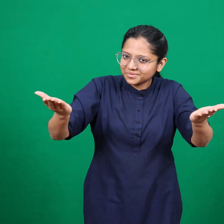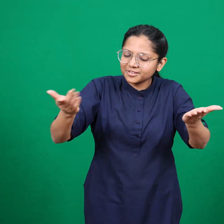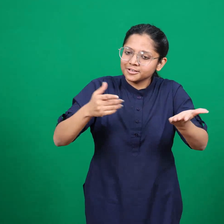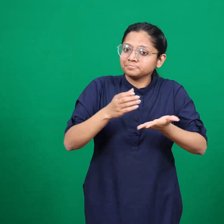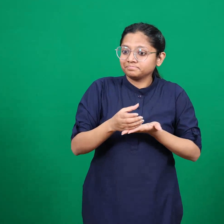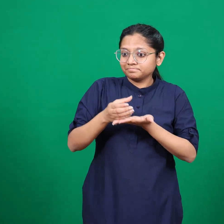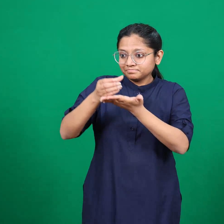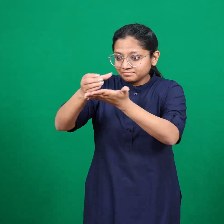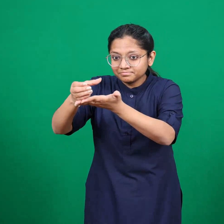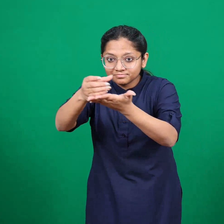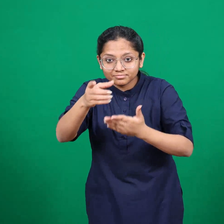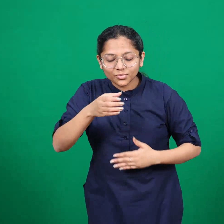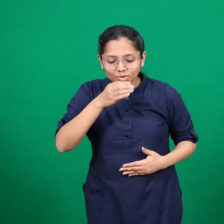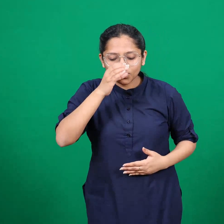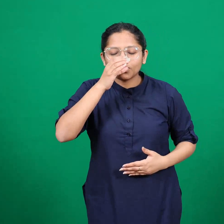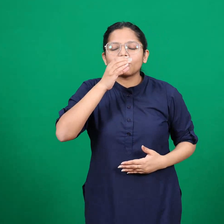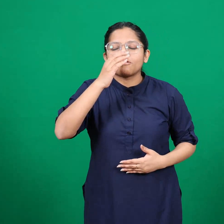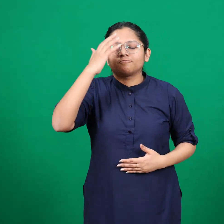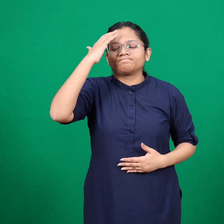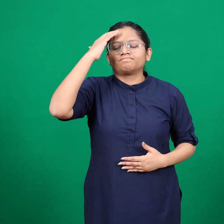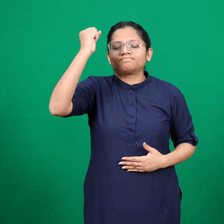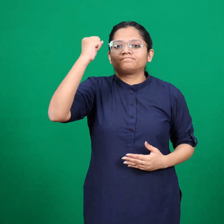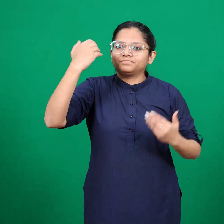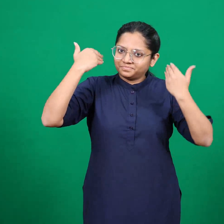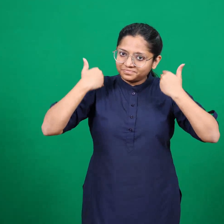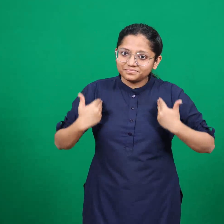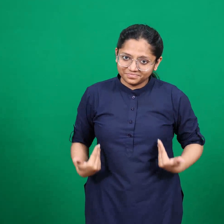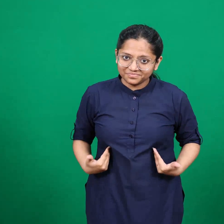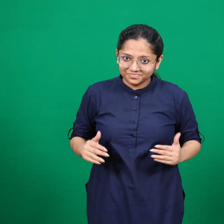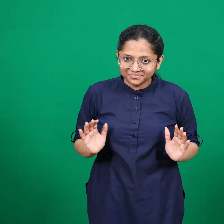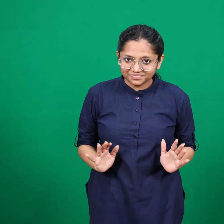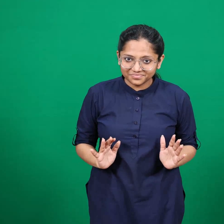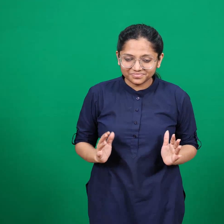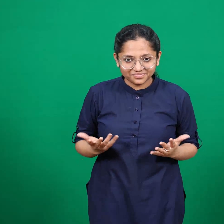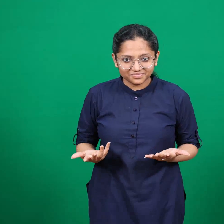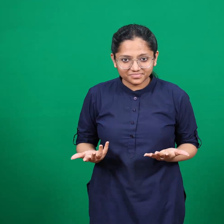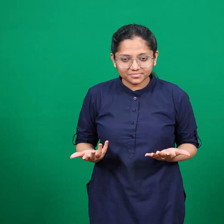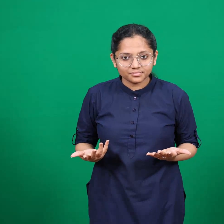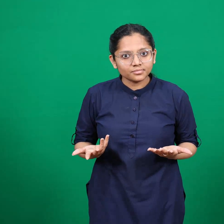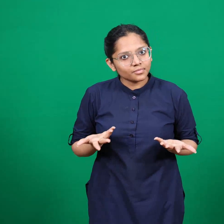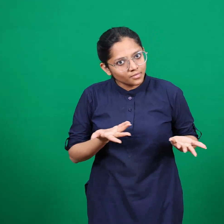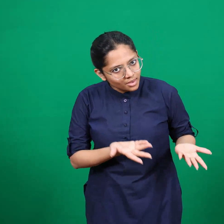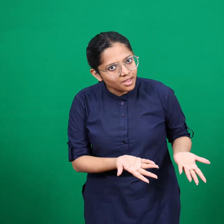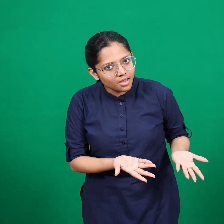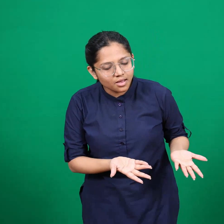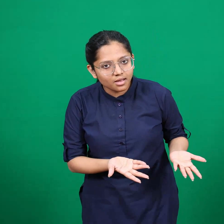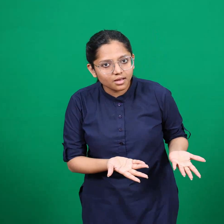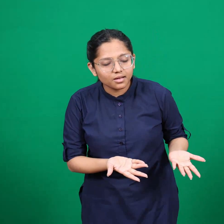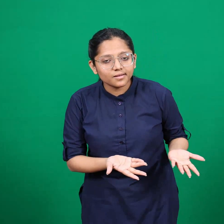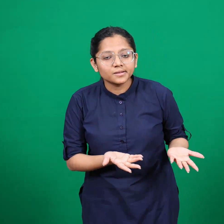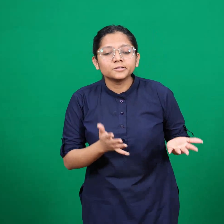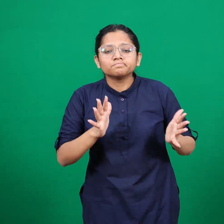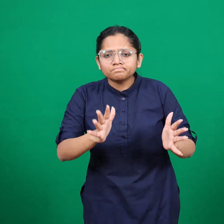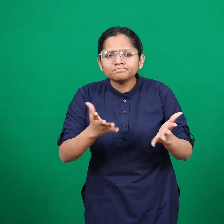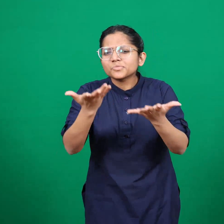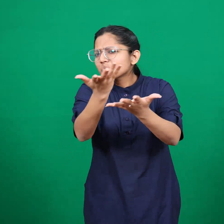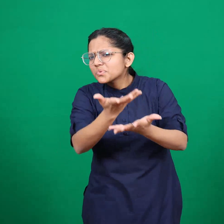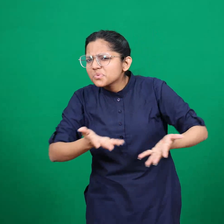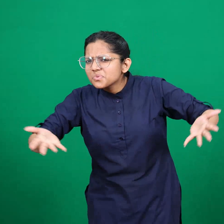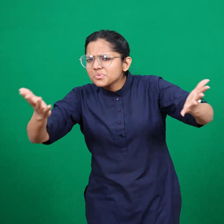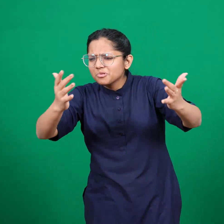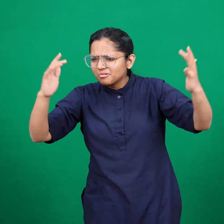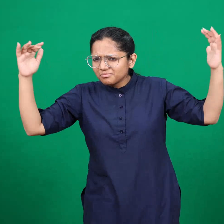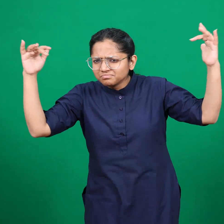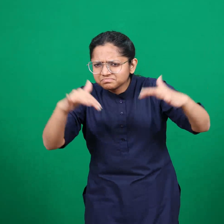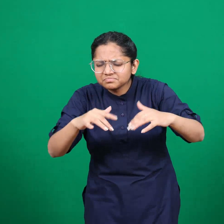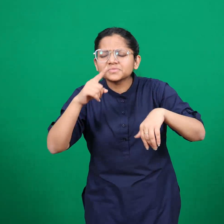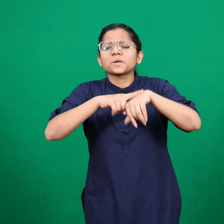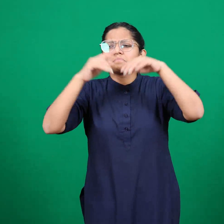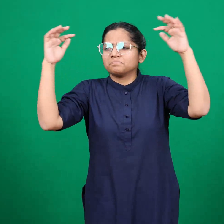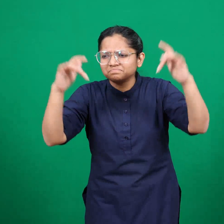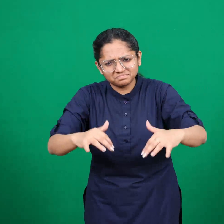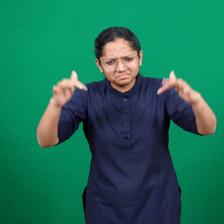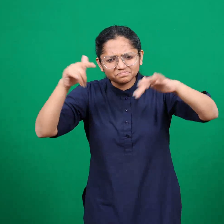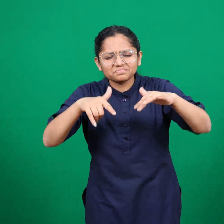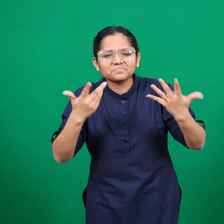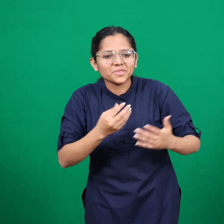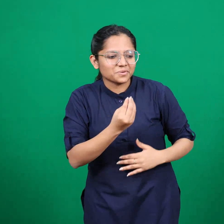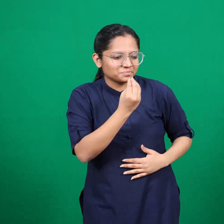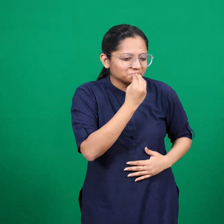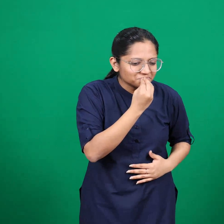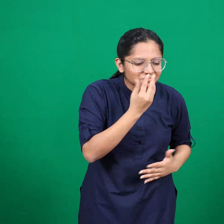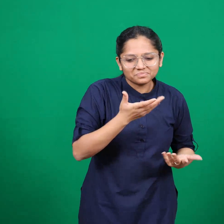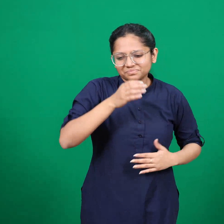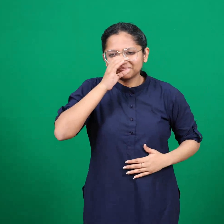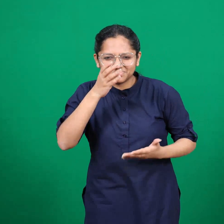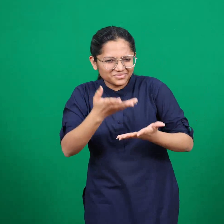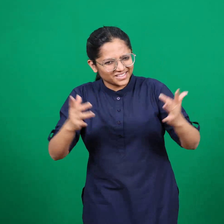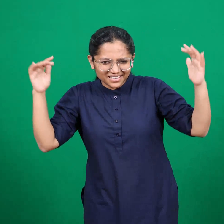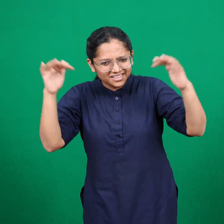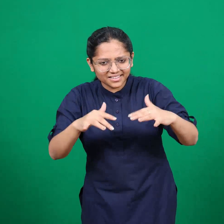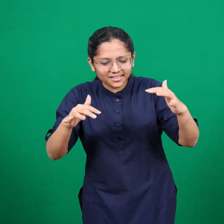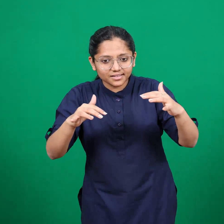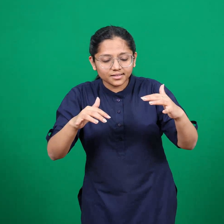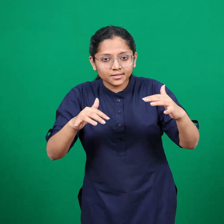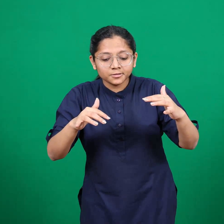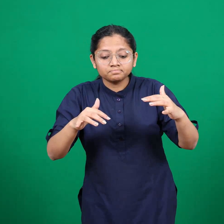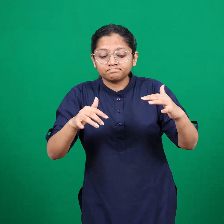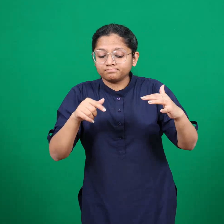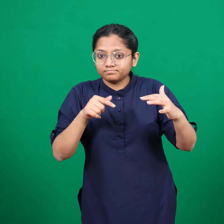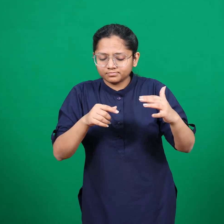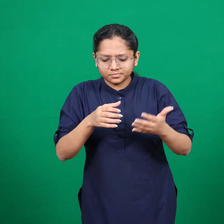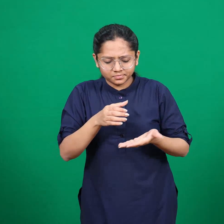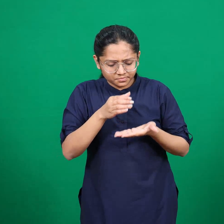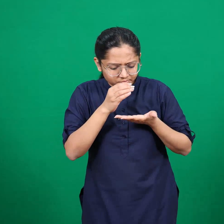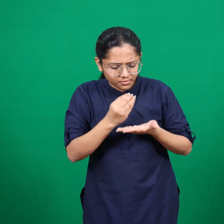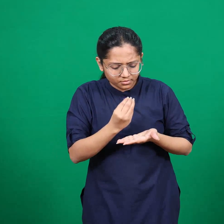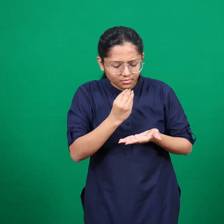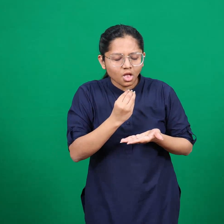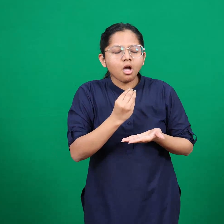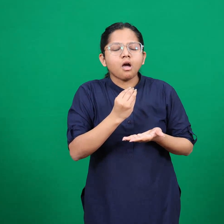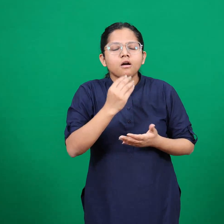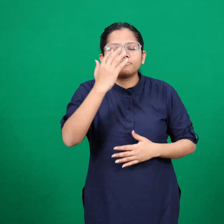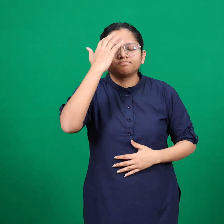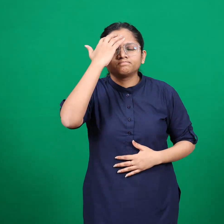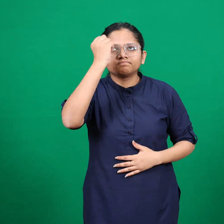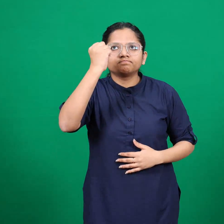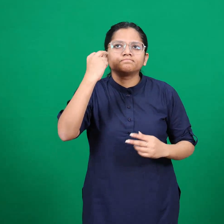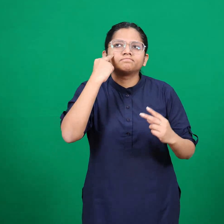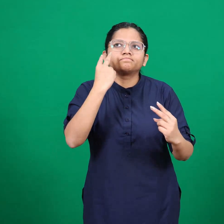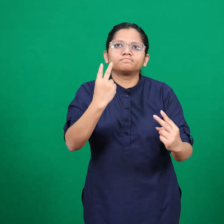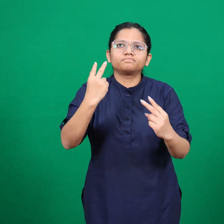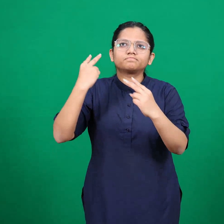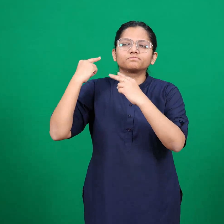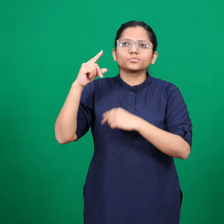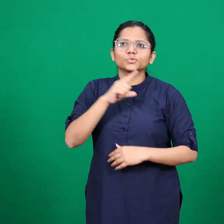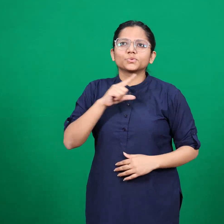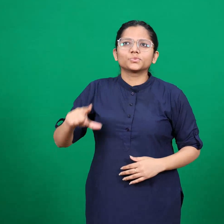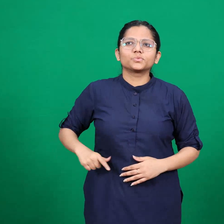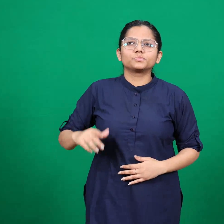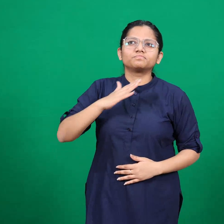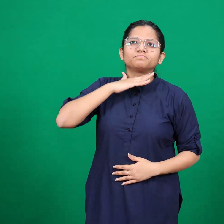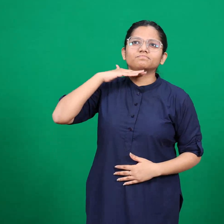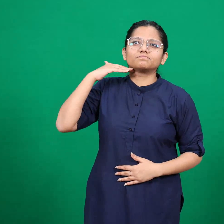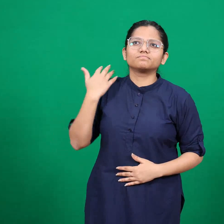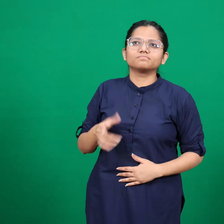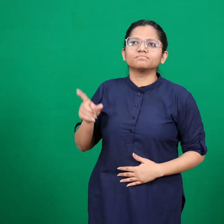do this, as often as you drink it, in remembrance of Me."